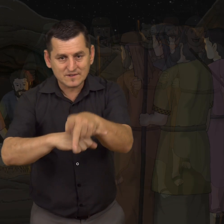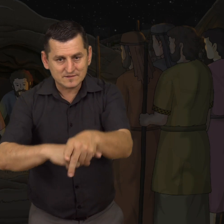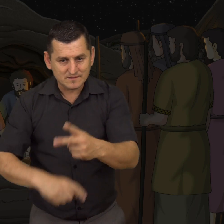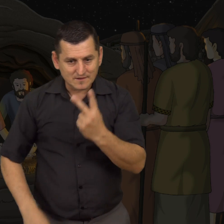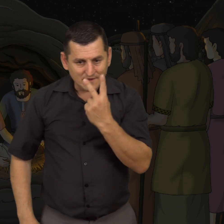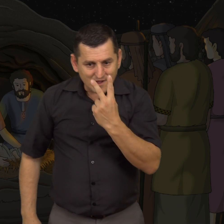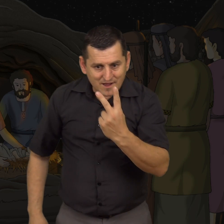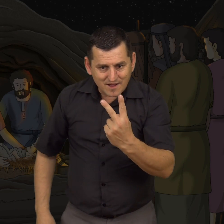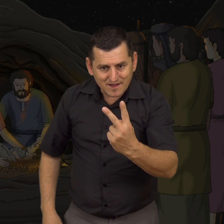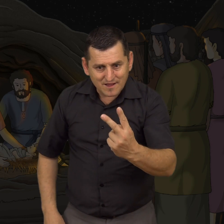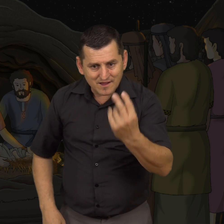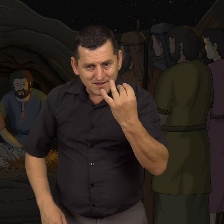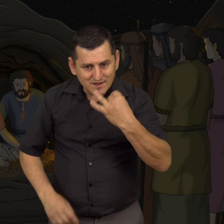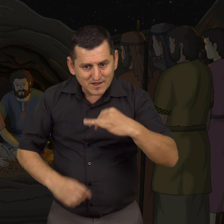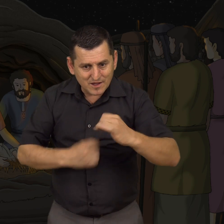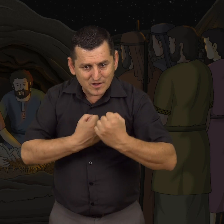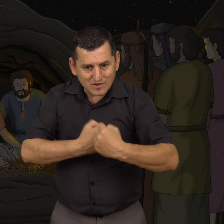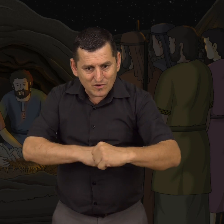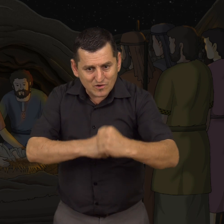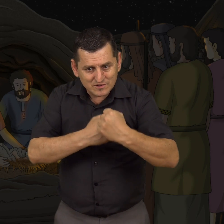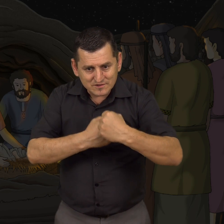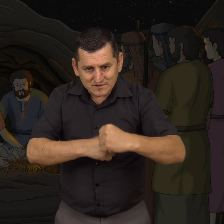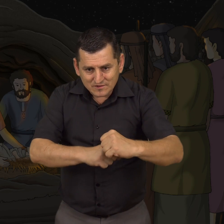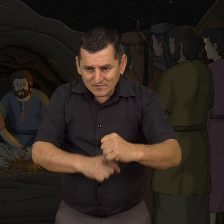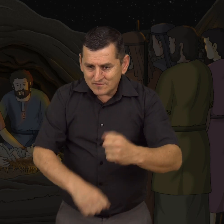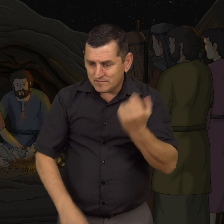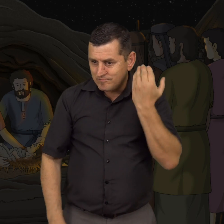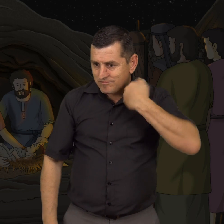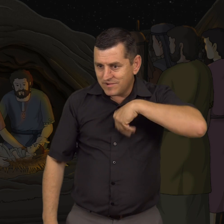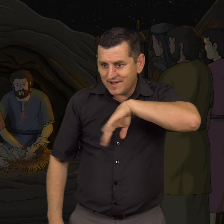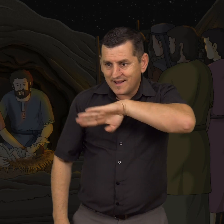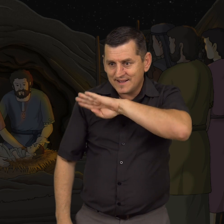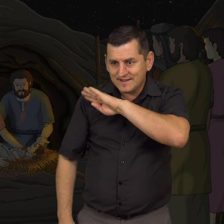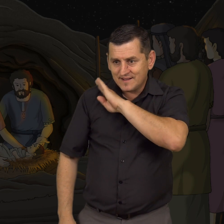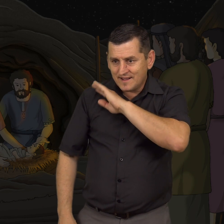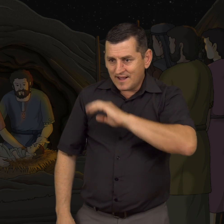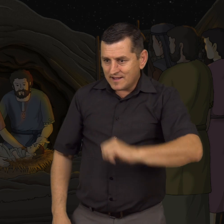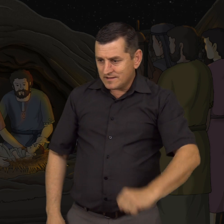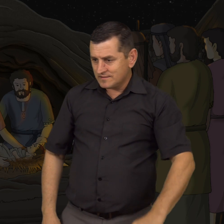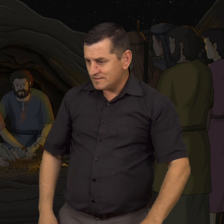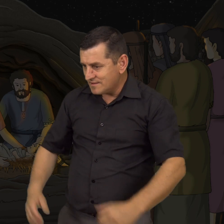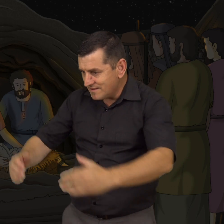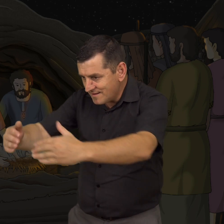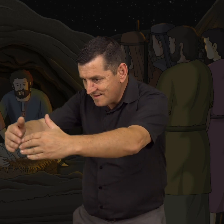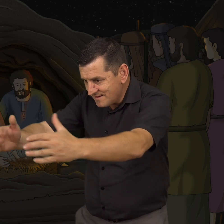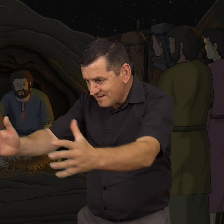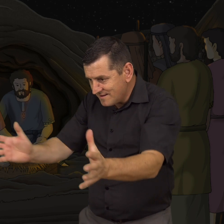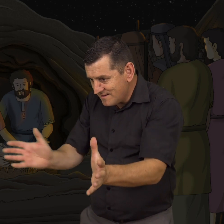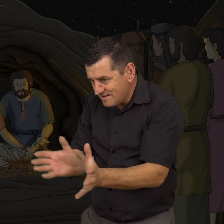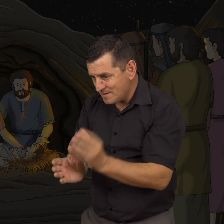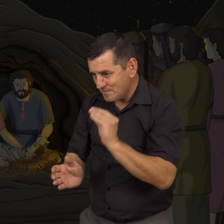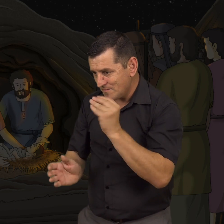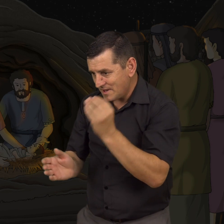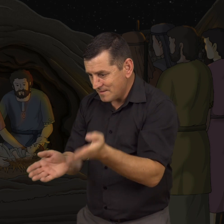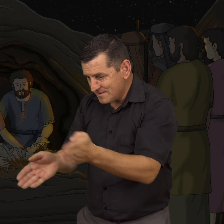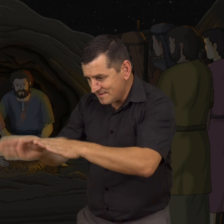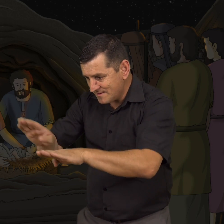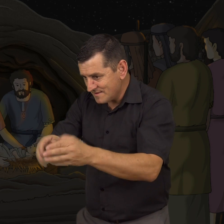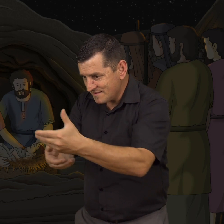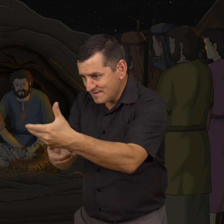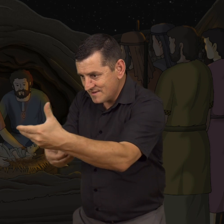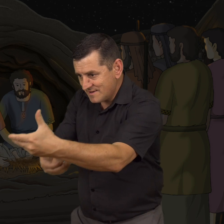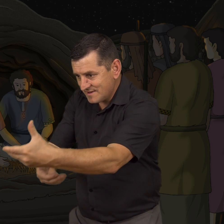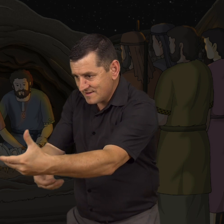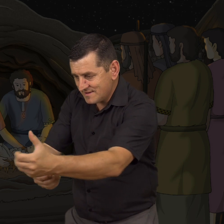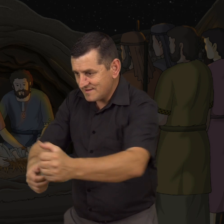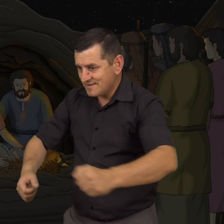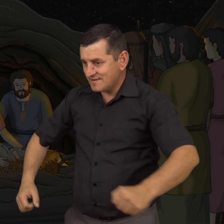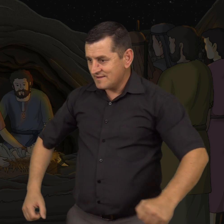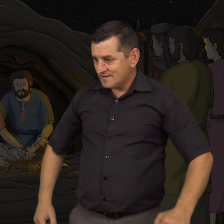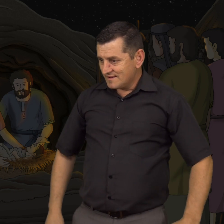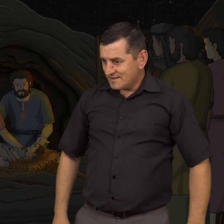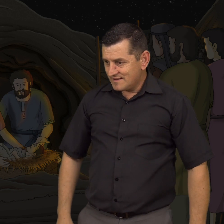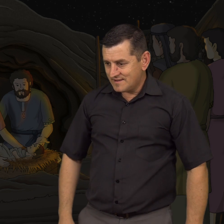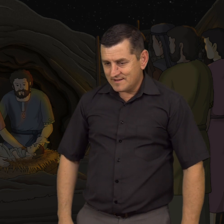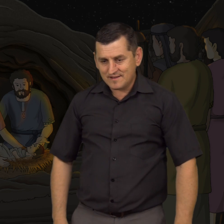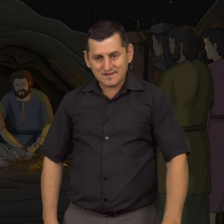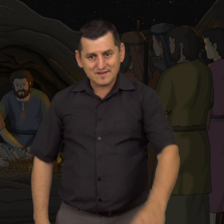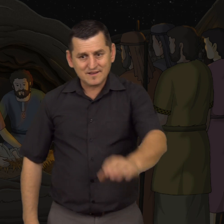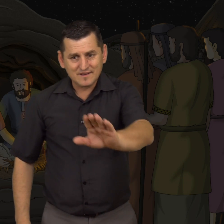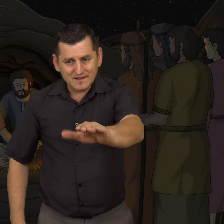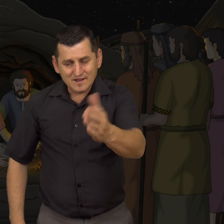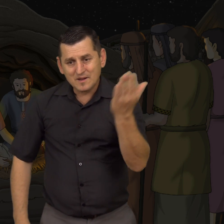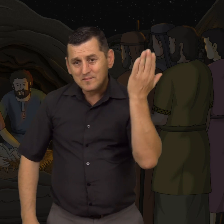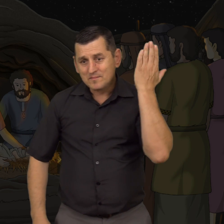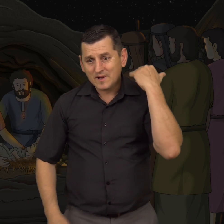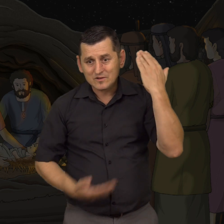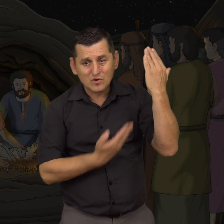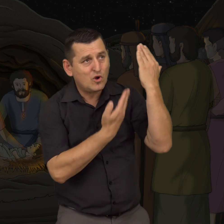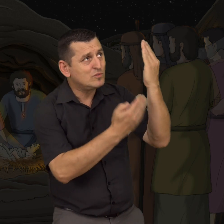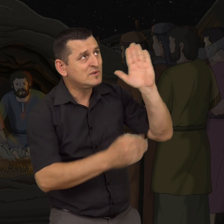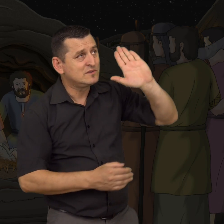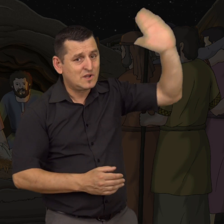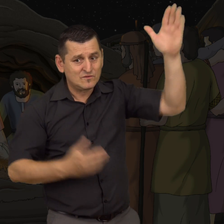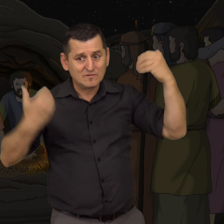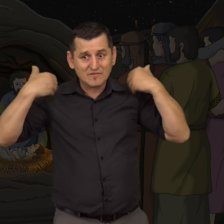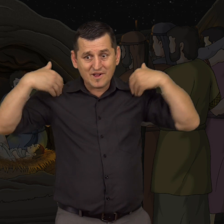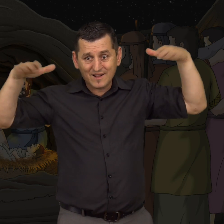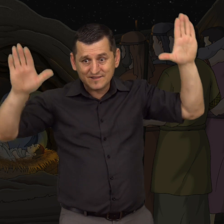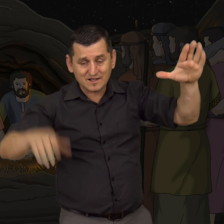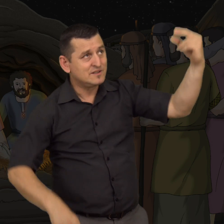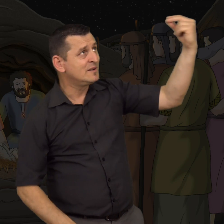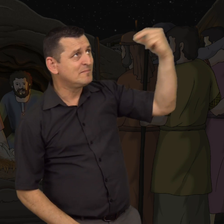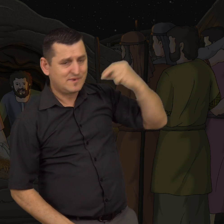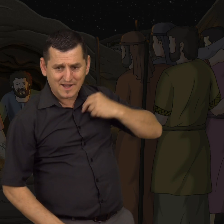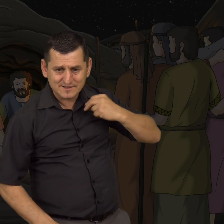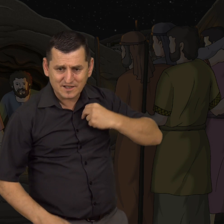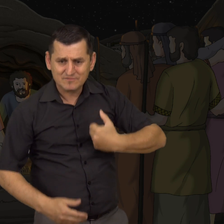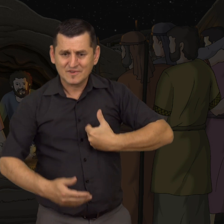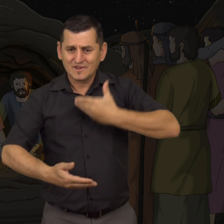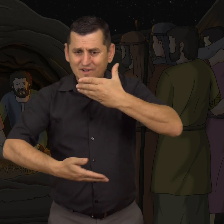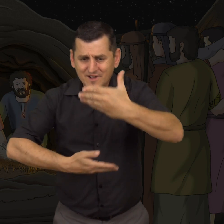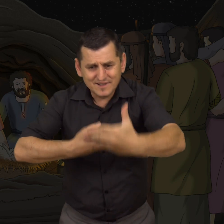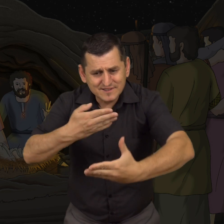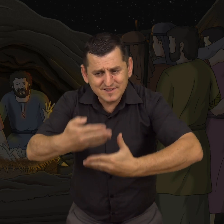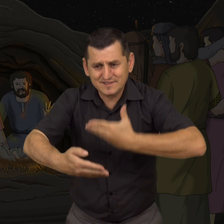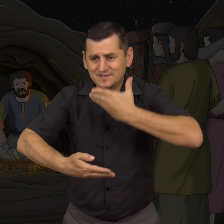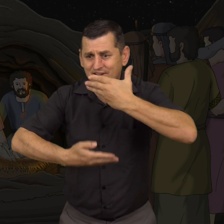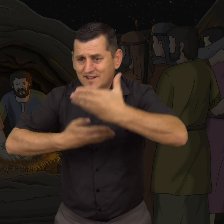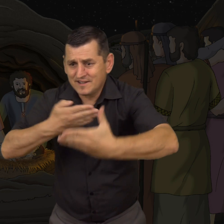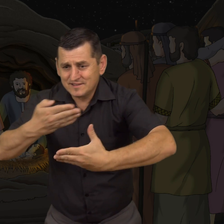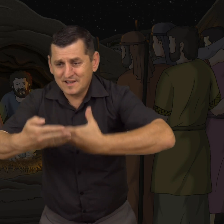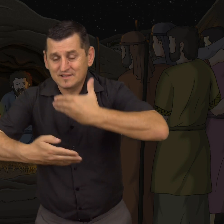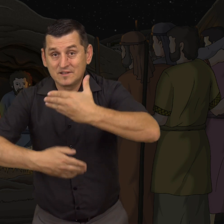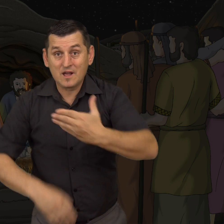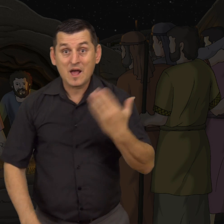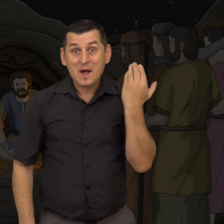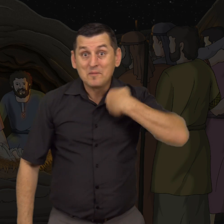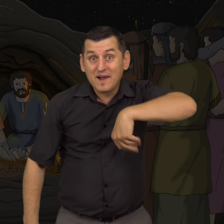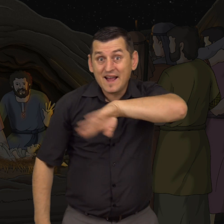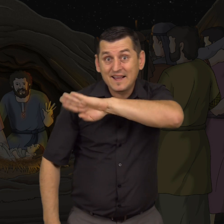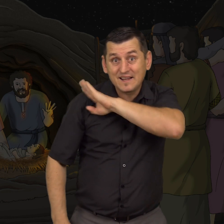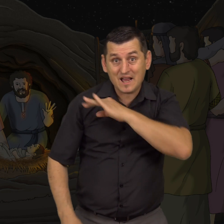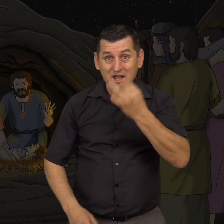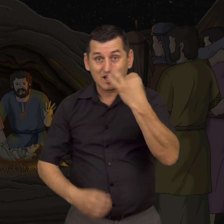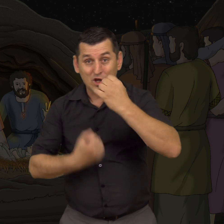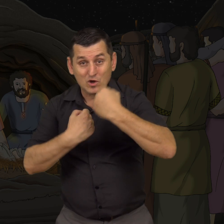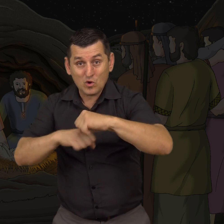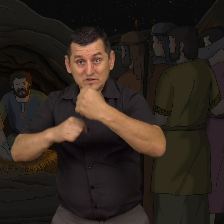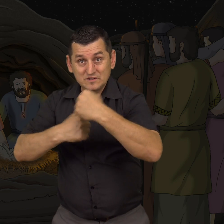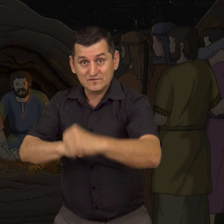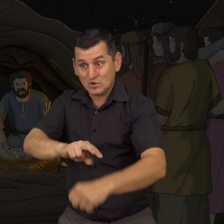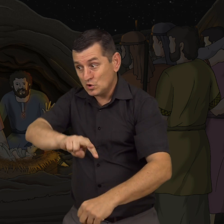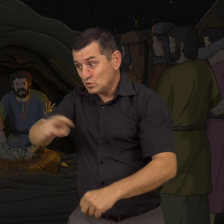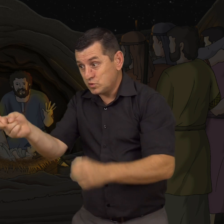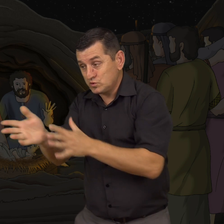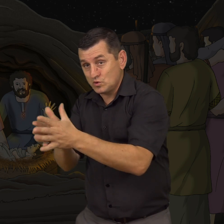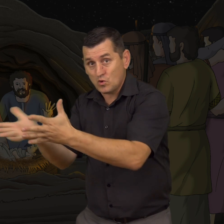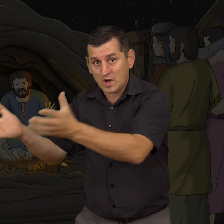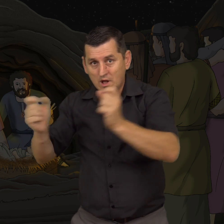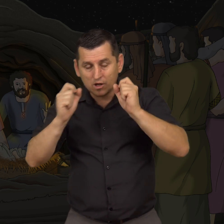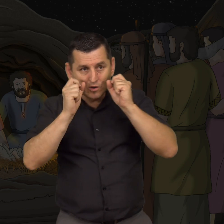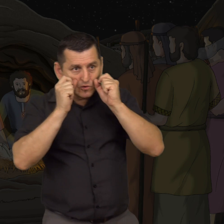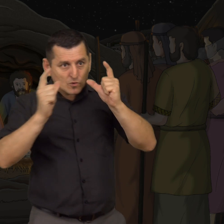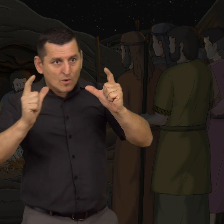After they had seen the Child, they spread the message they had received about Him.